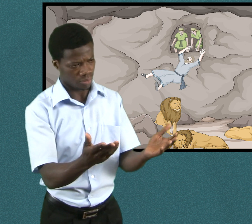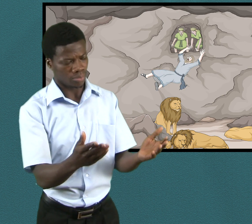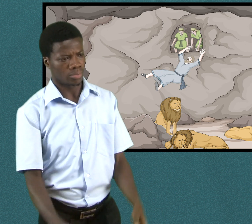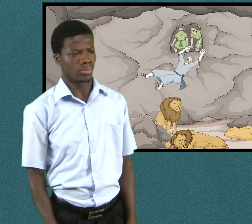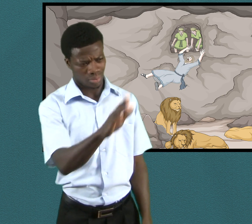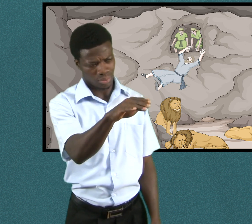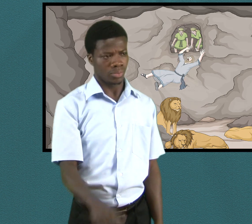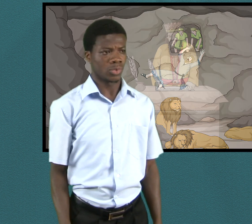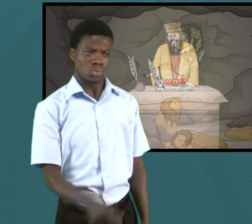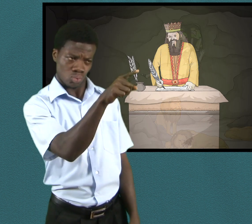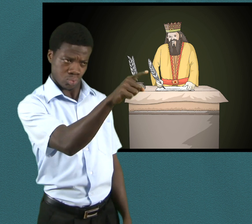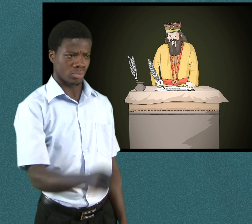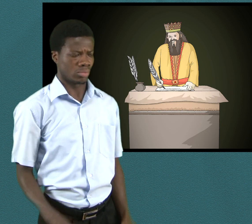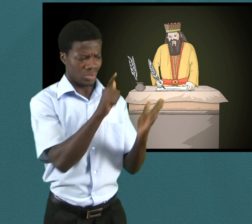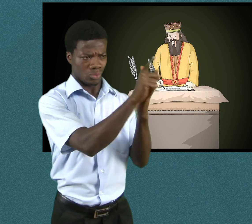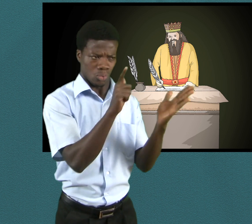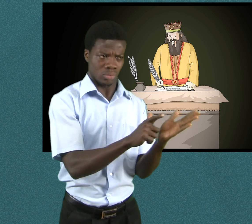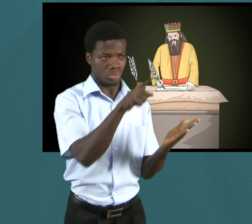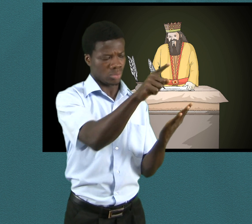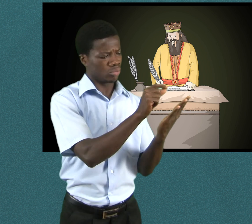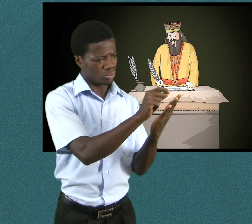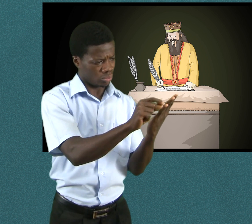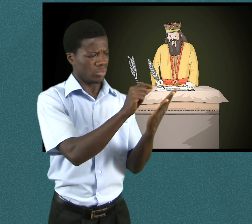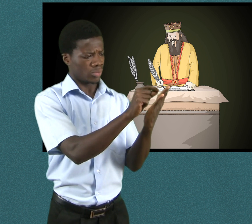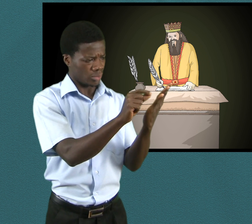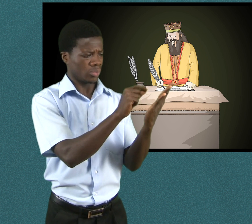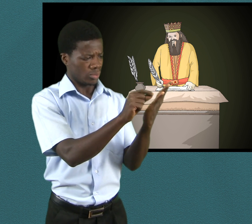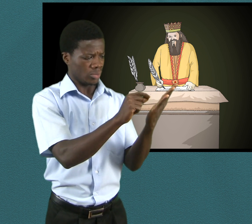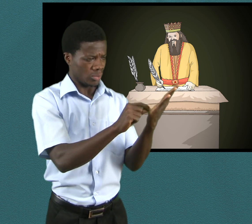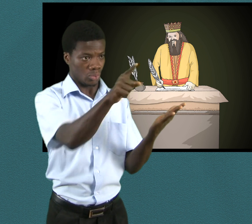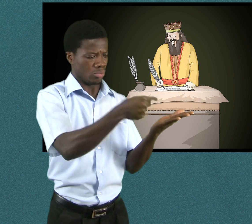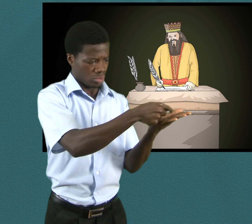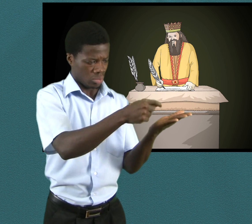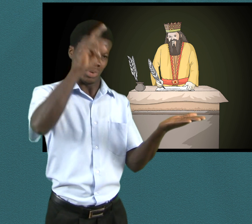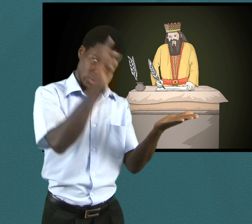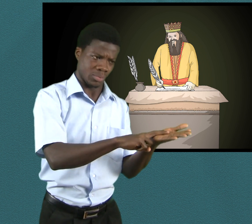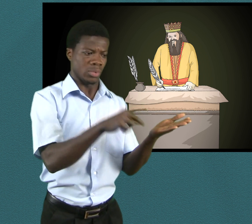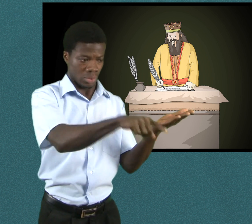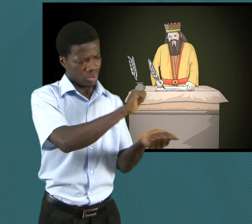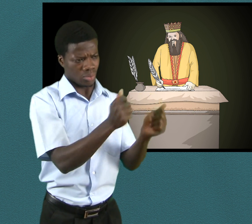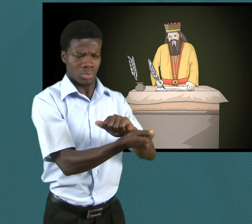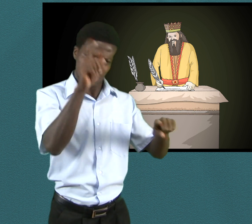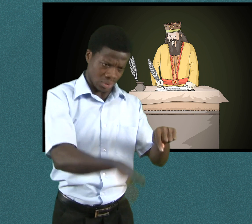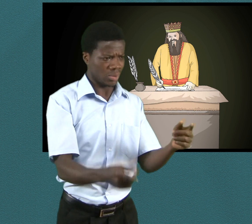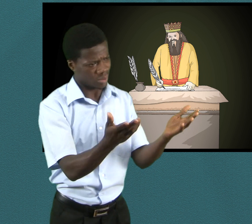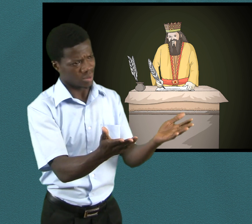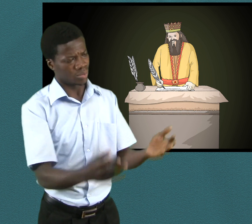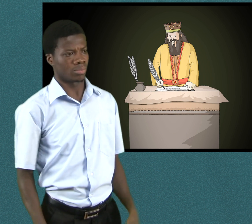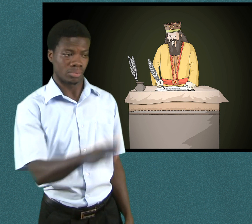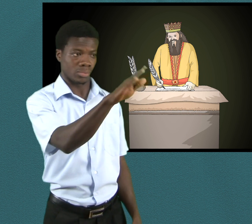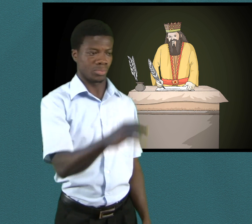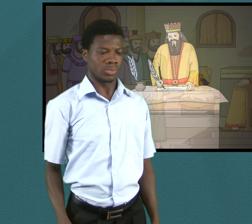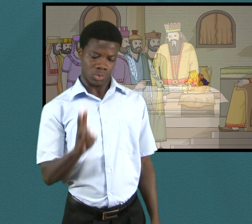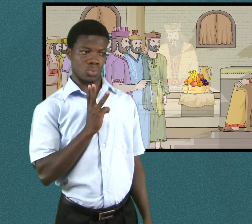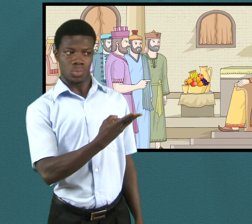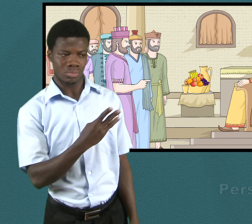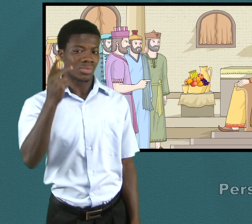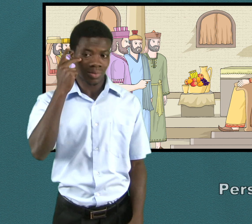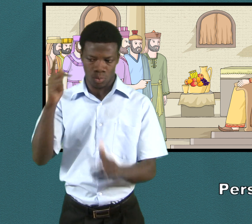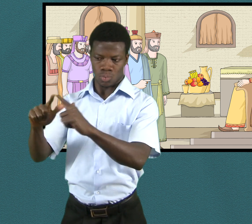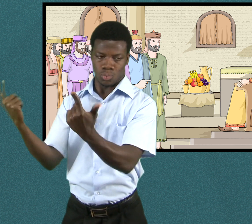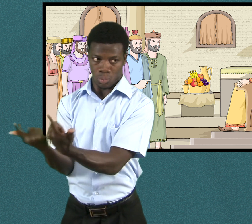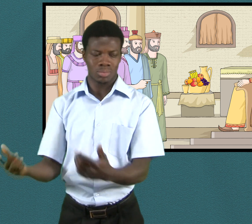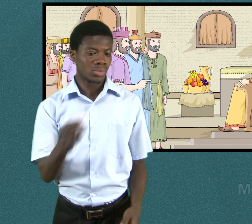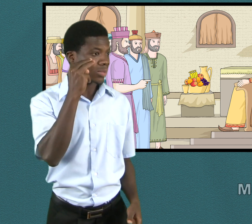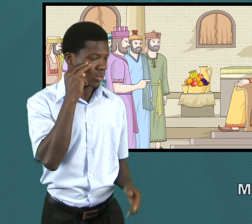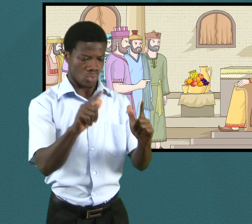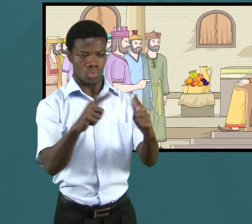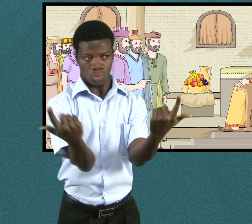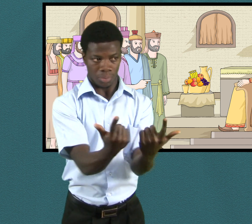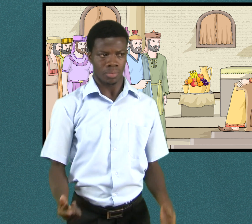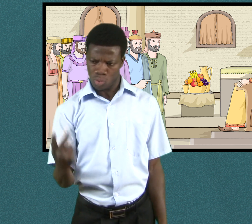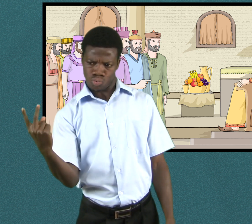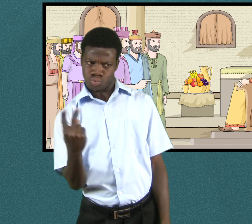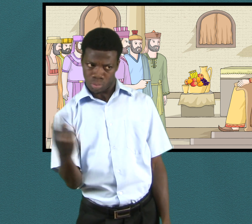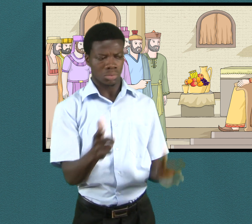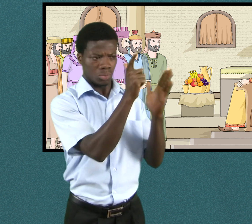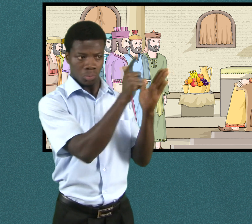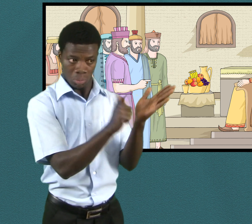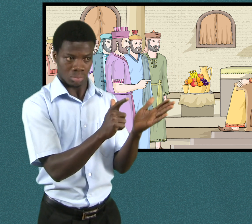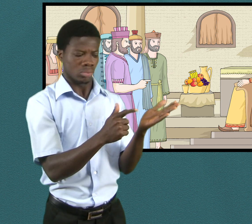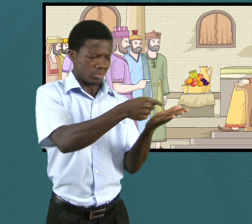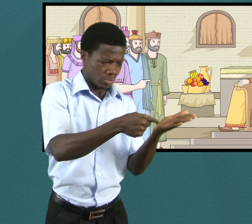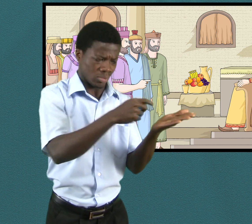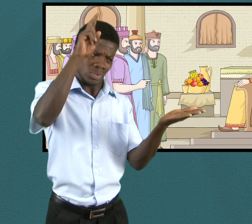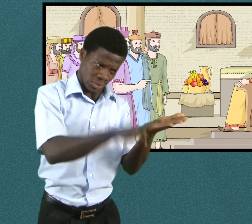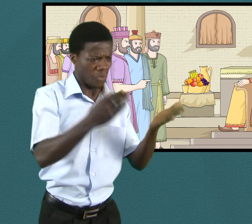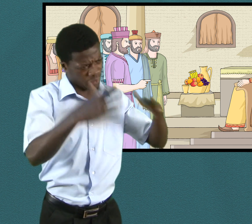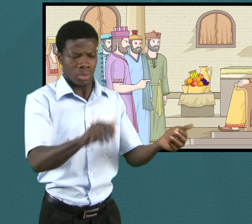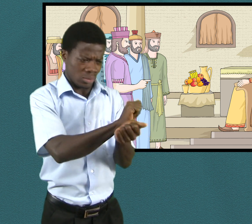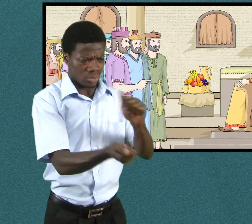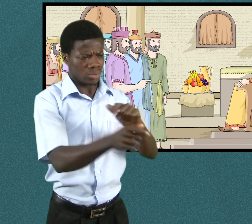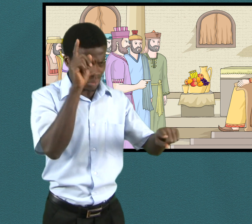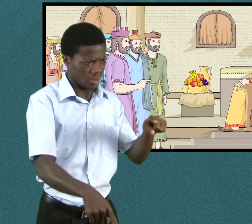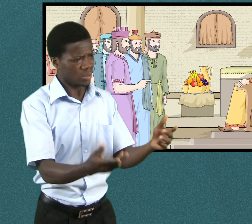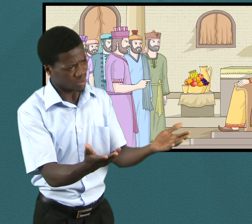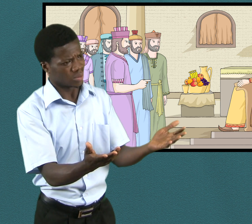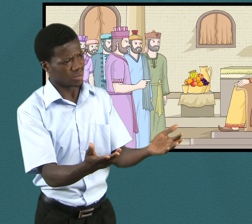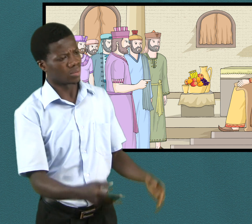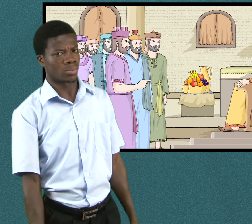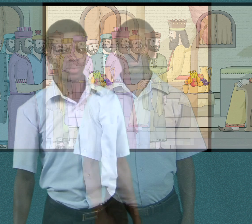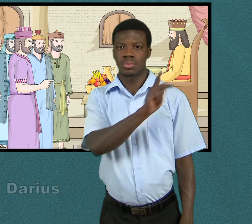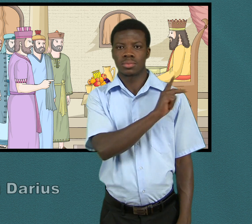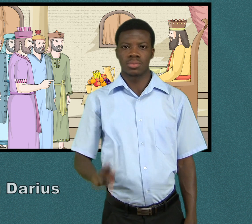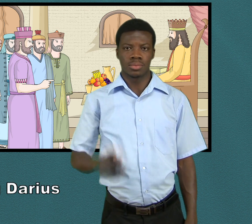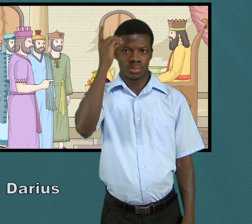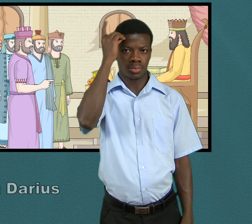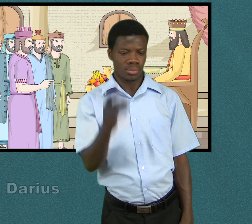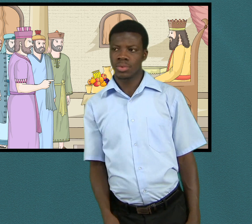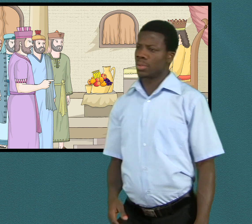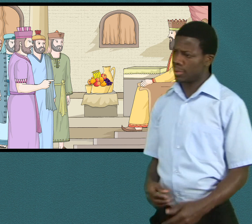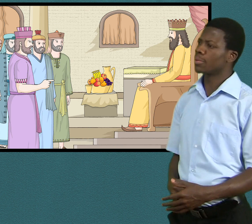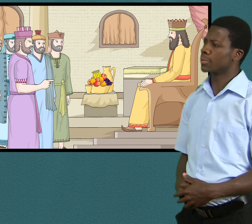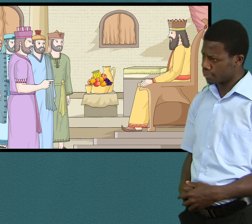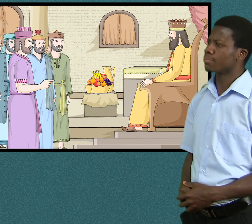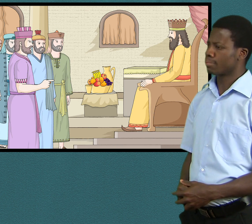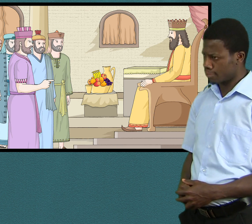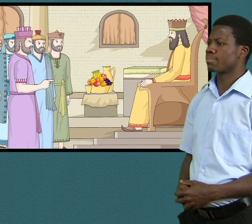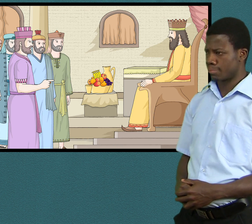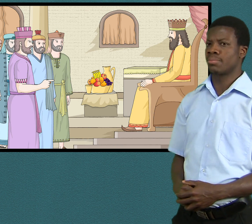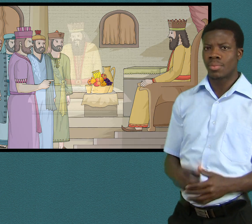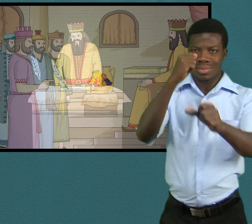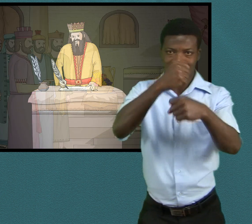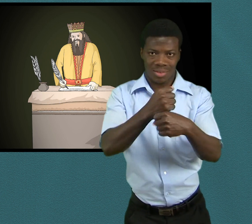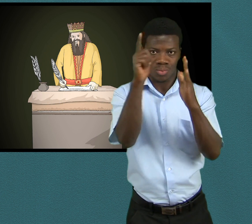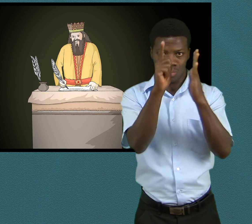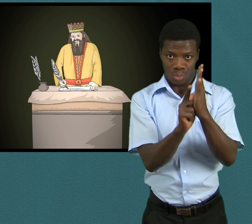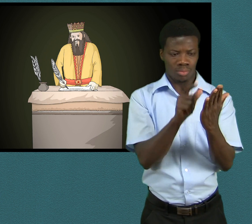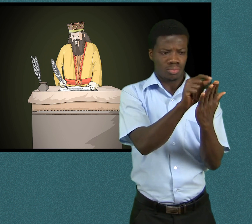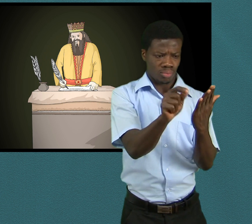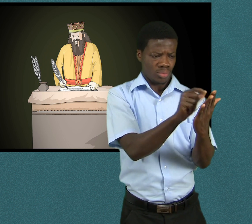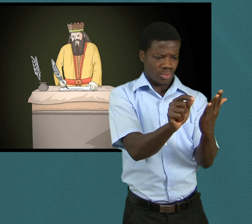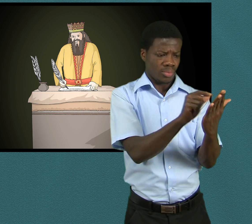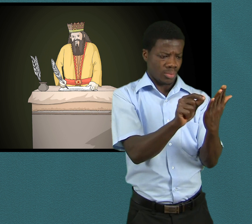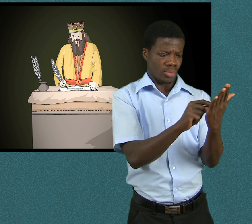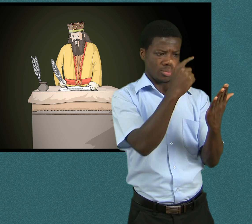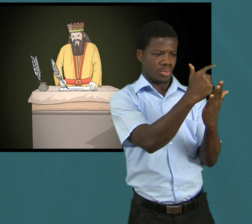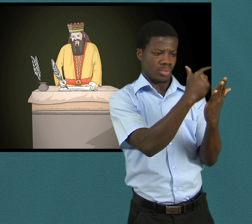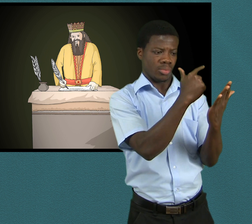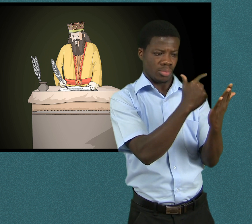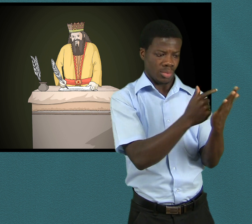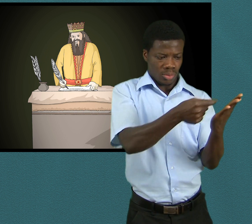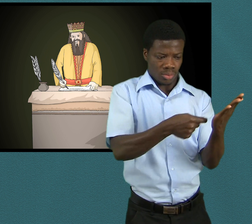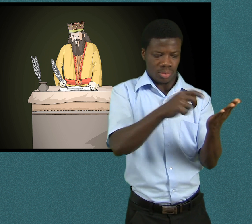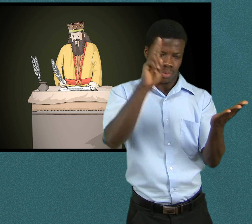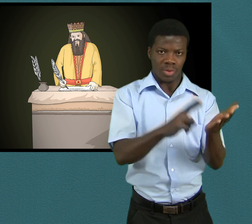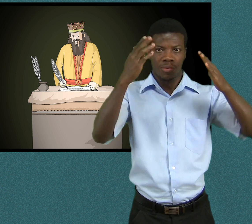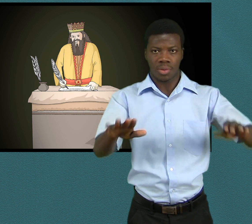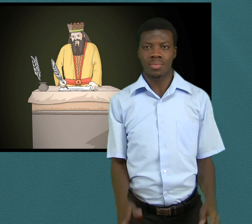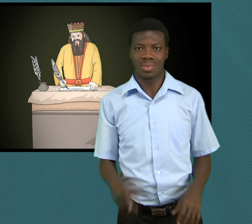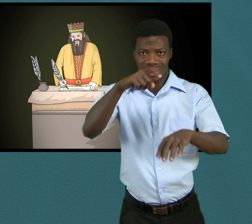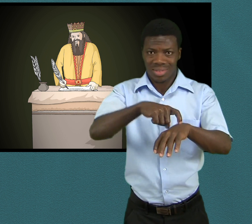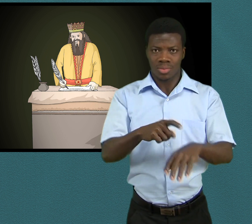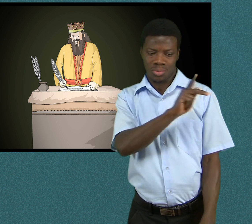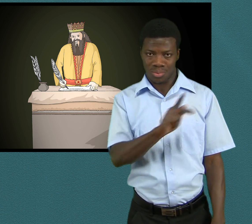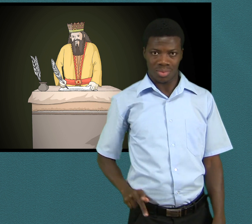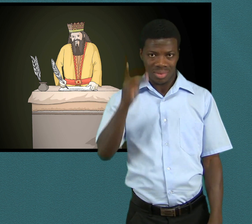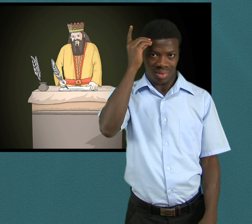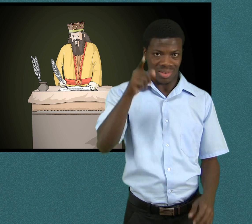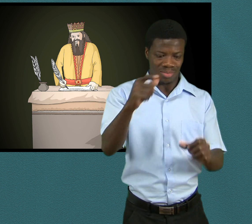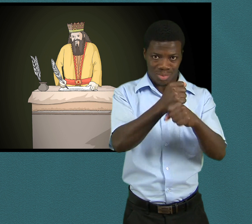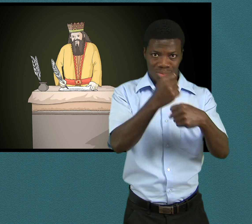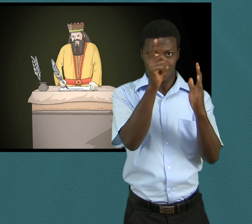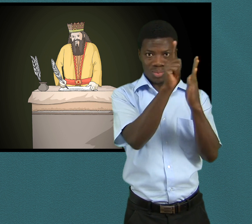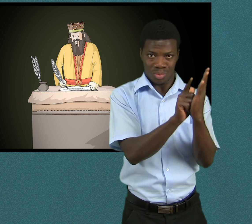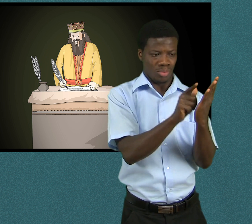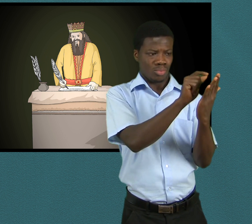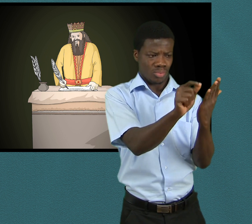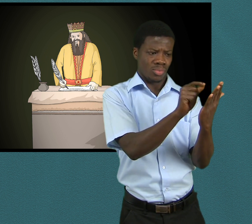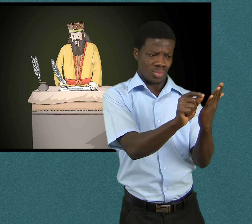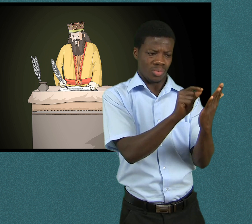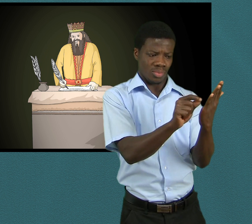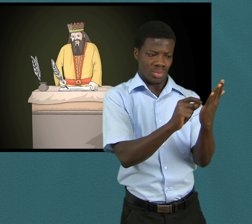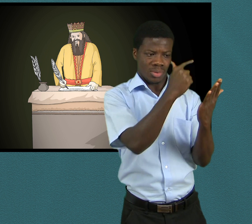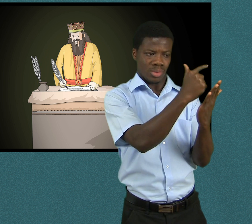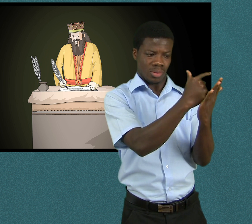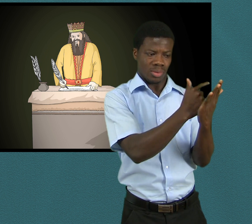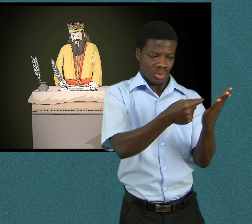Therefore, O king, establish the decree and sign the document so that it cannot be changed—in accordance with the law of the Medes and Persians, which cannot be repealed.”